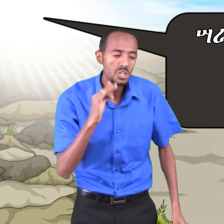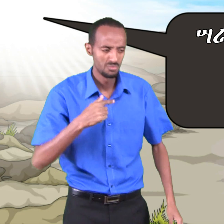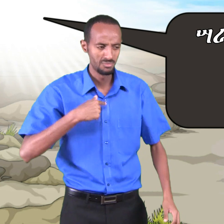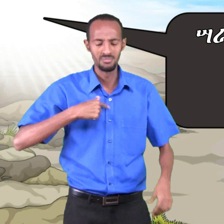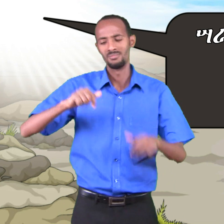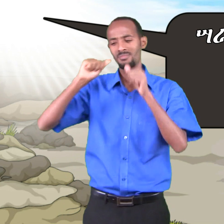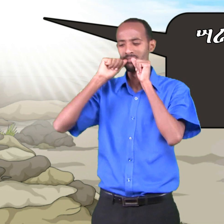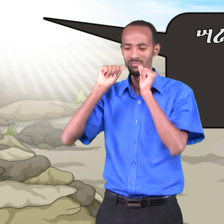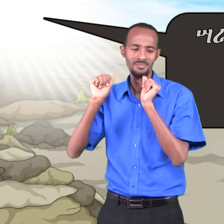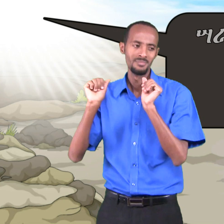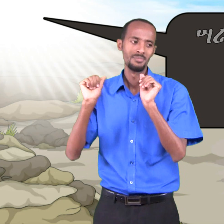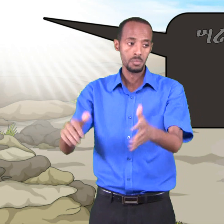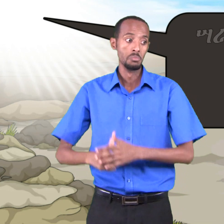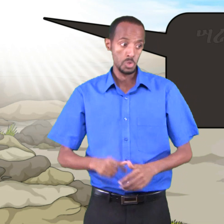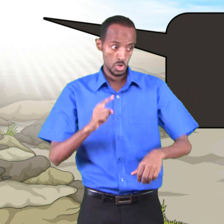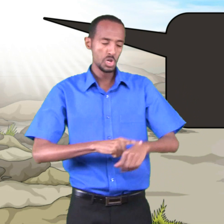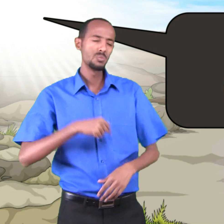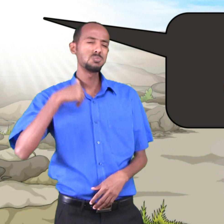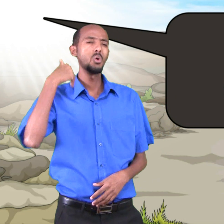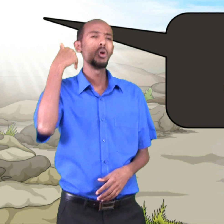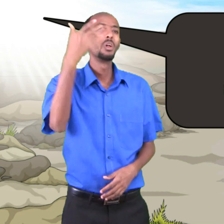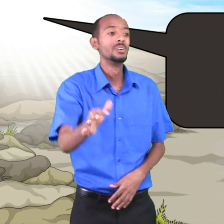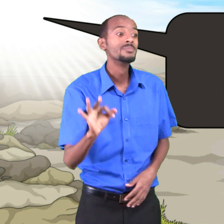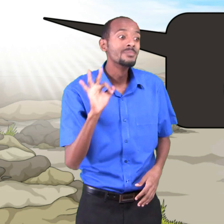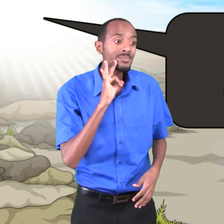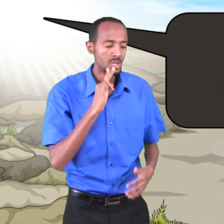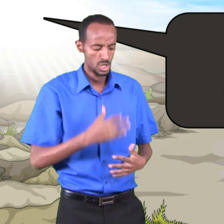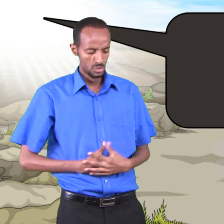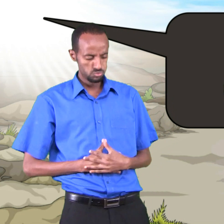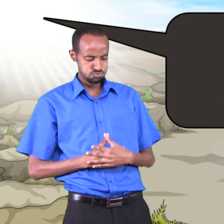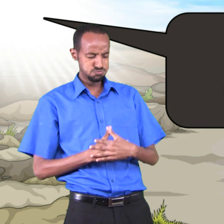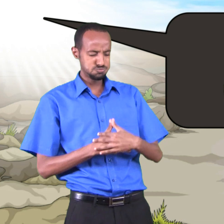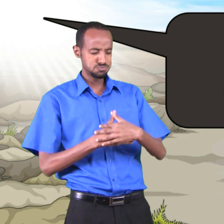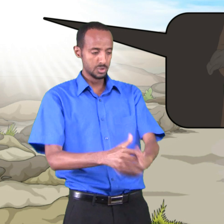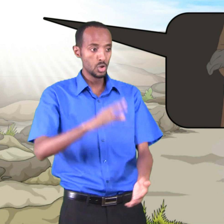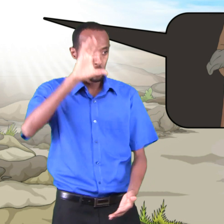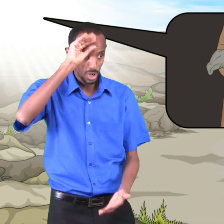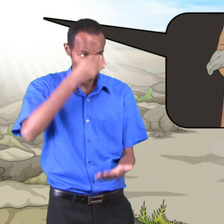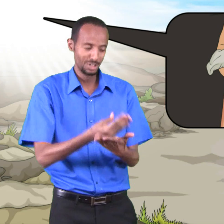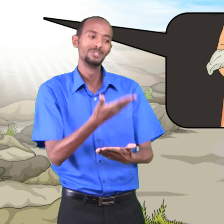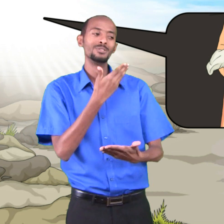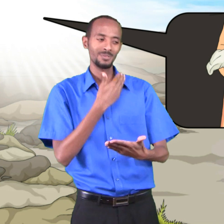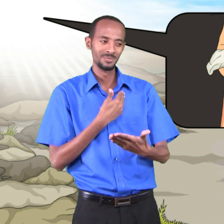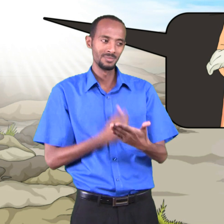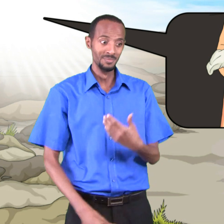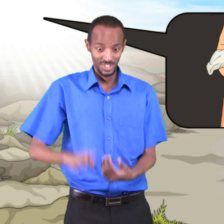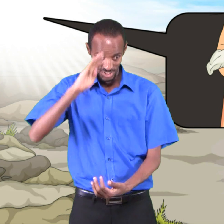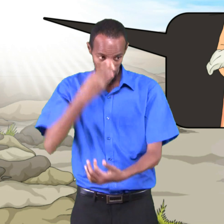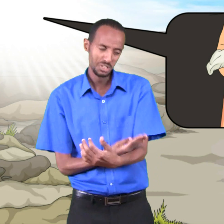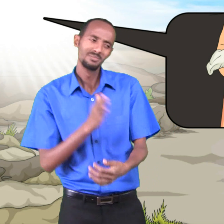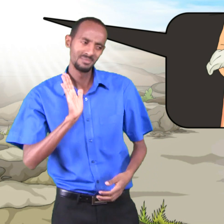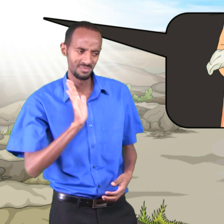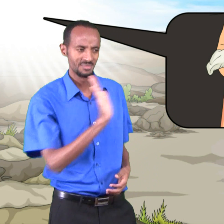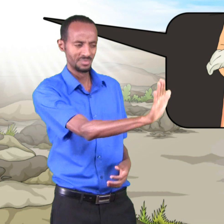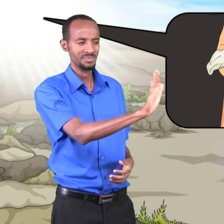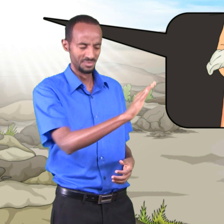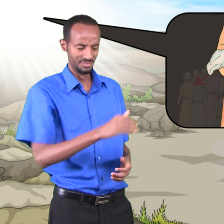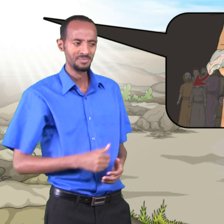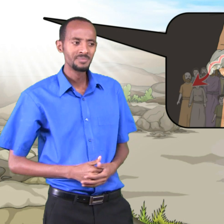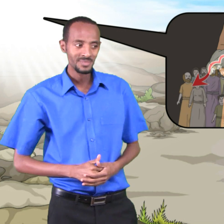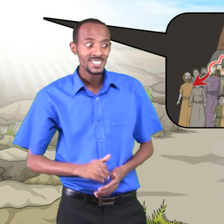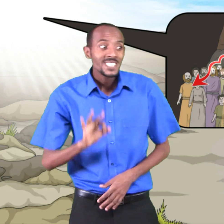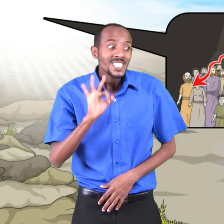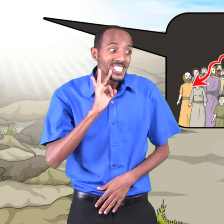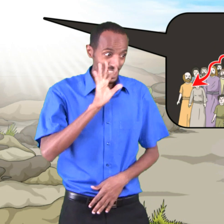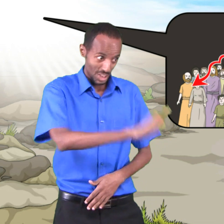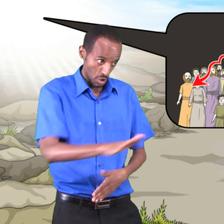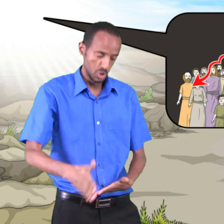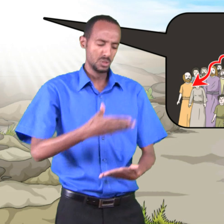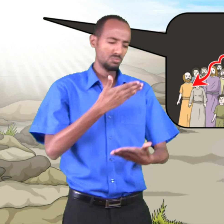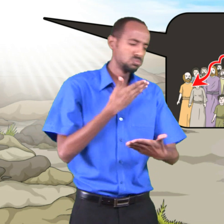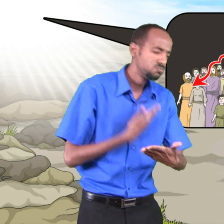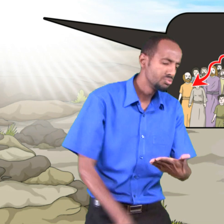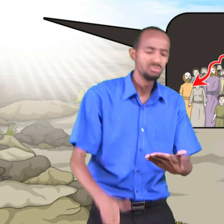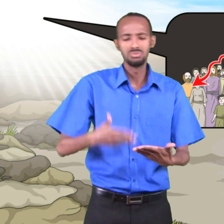And I will bless her and will surely give you a son by her.